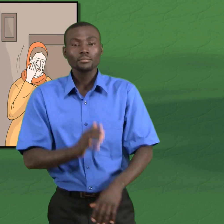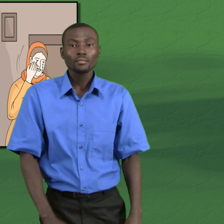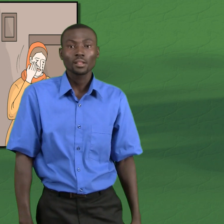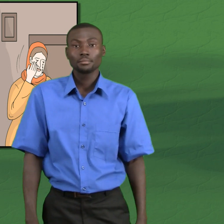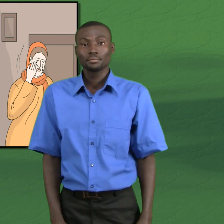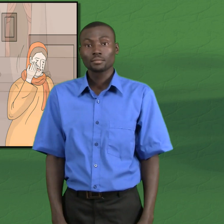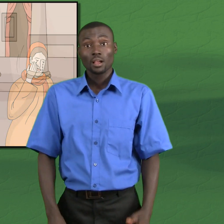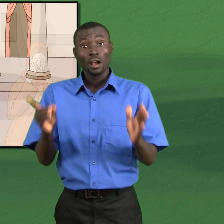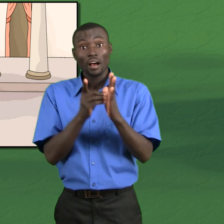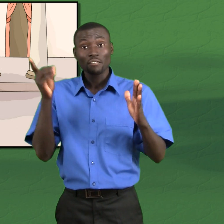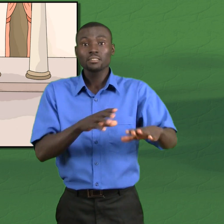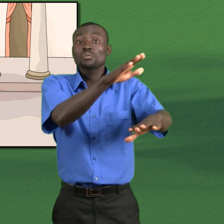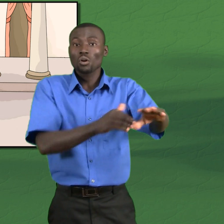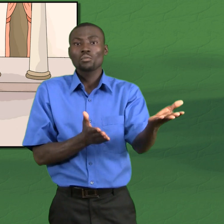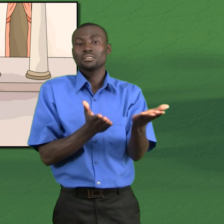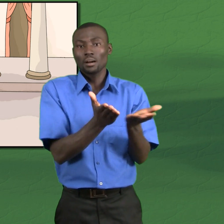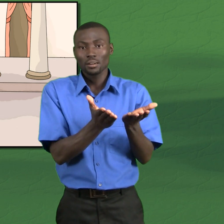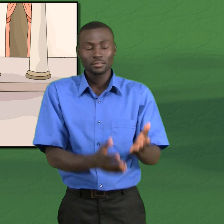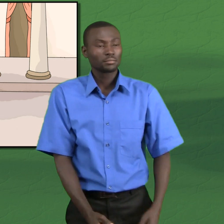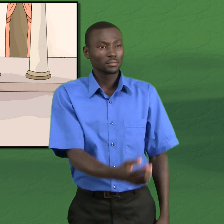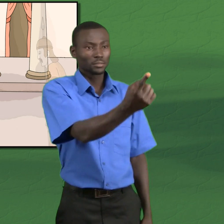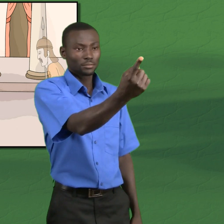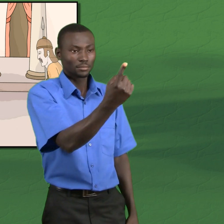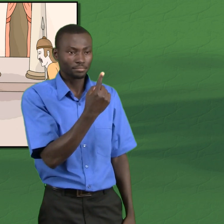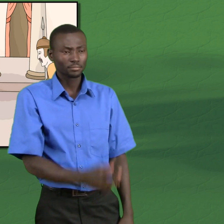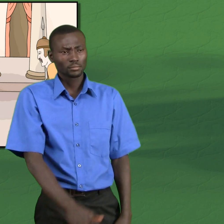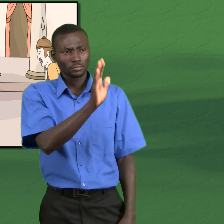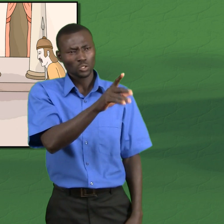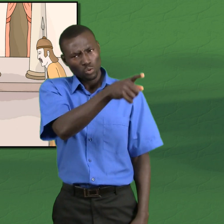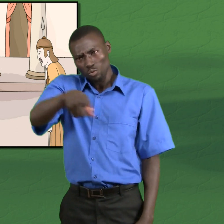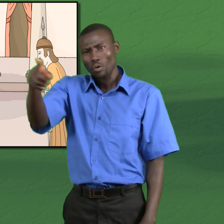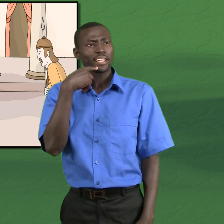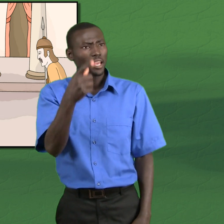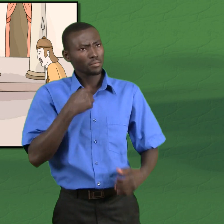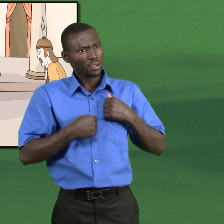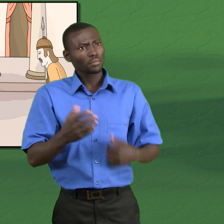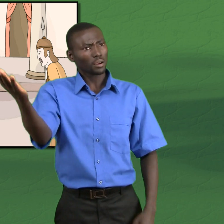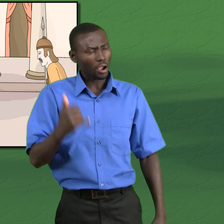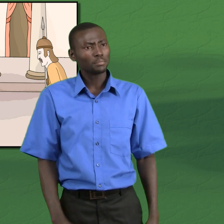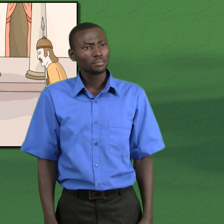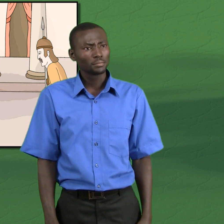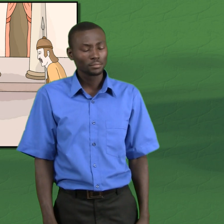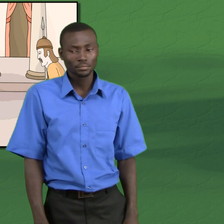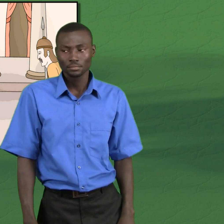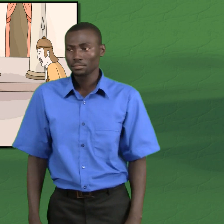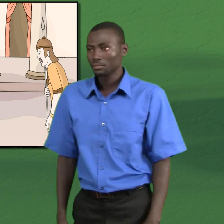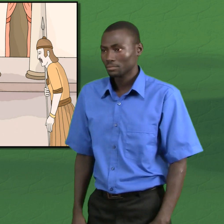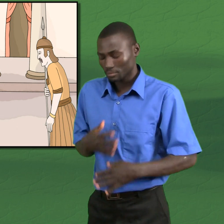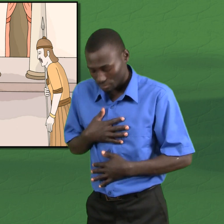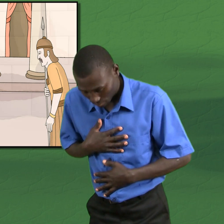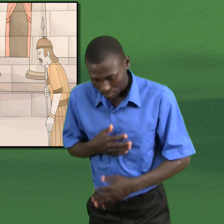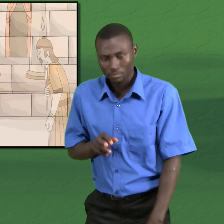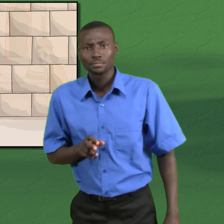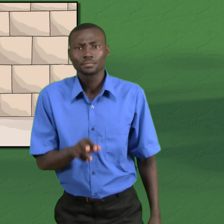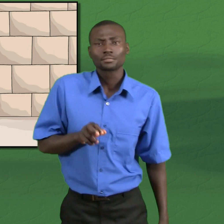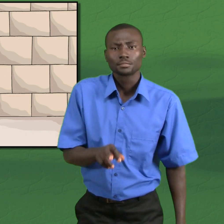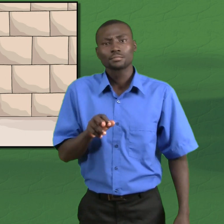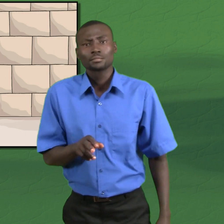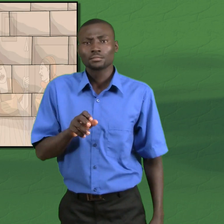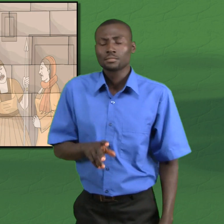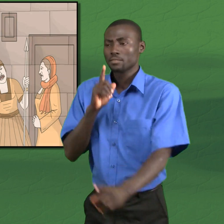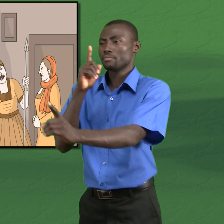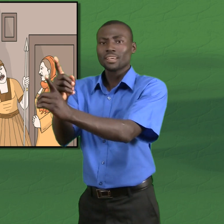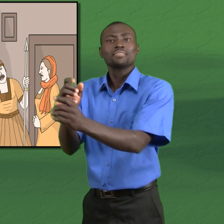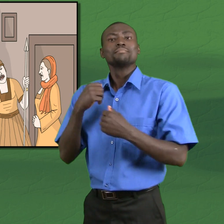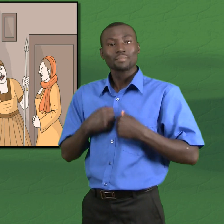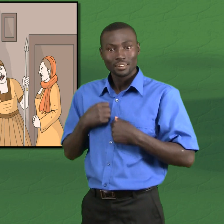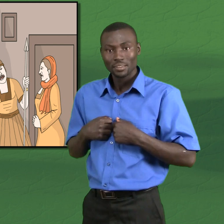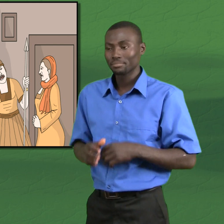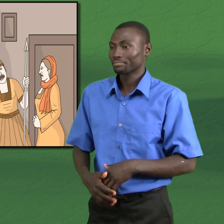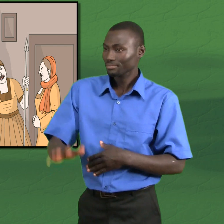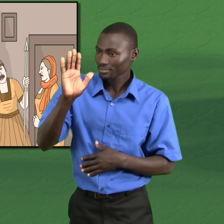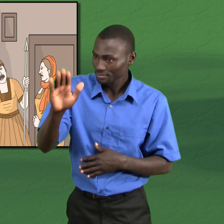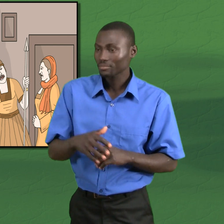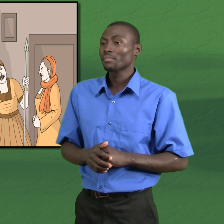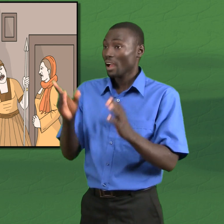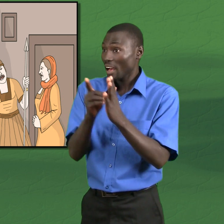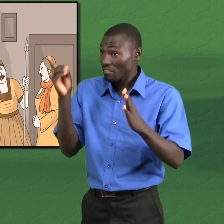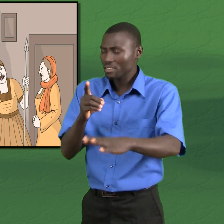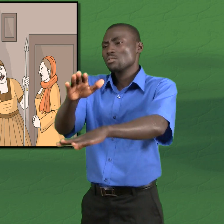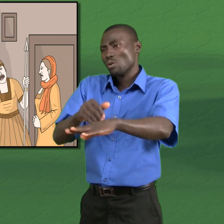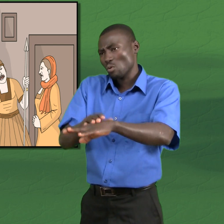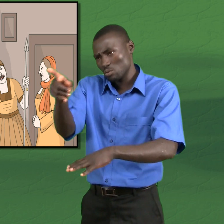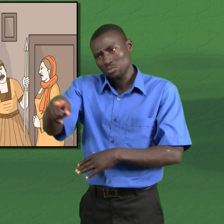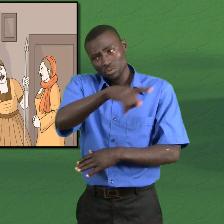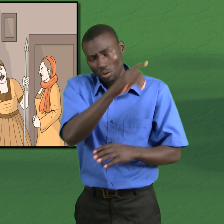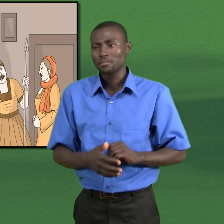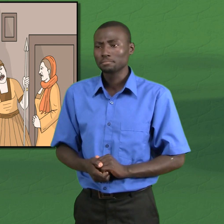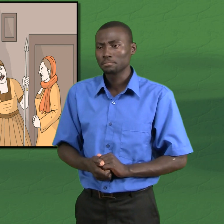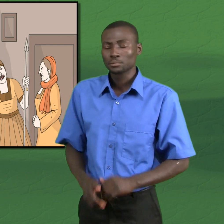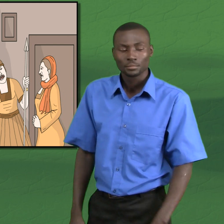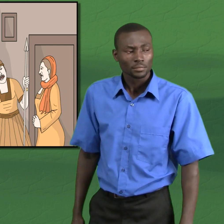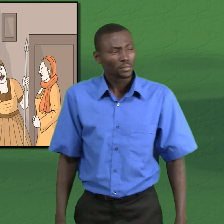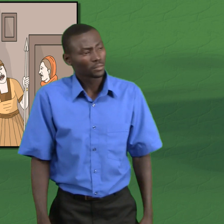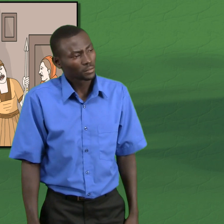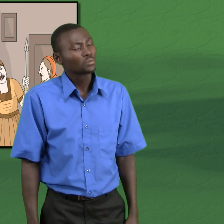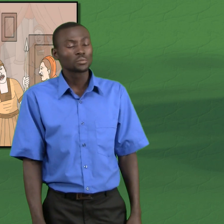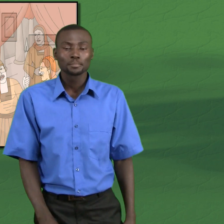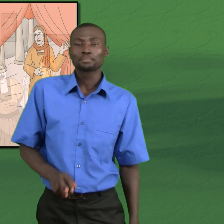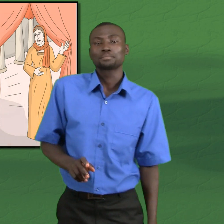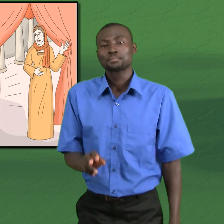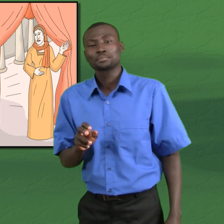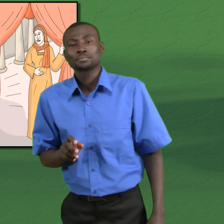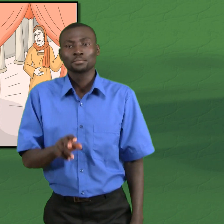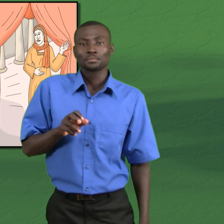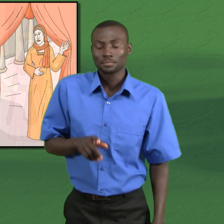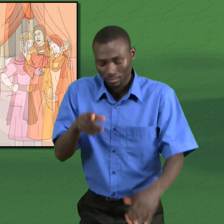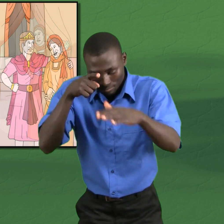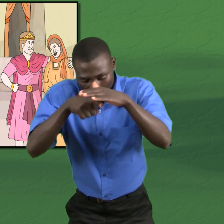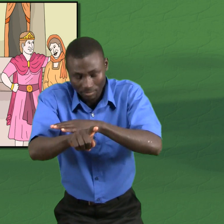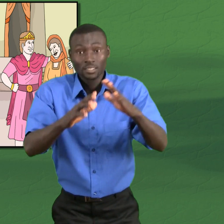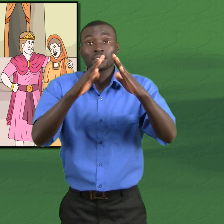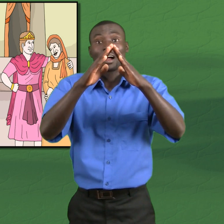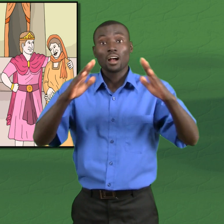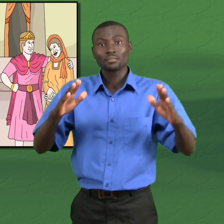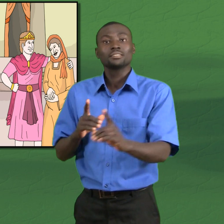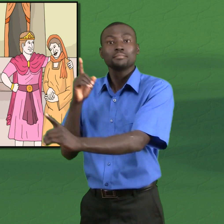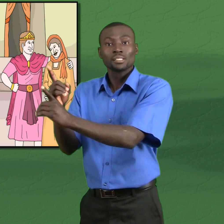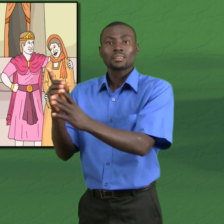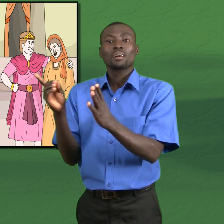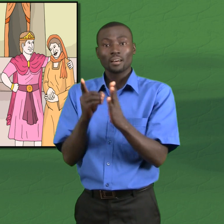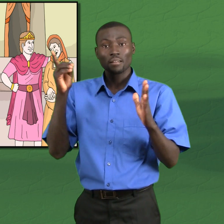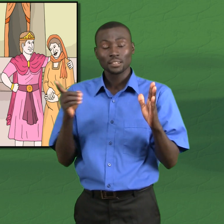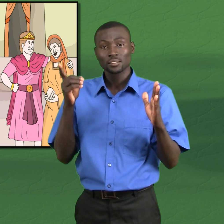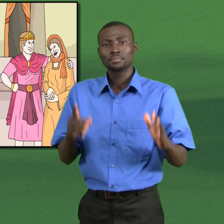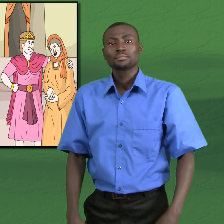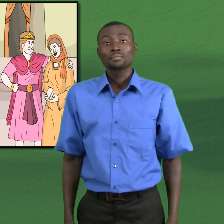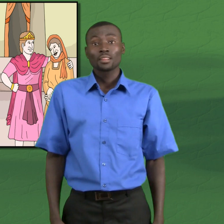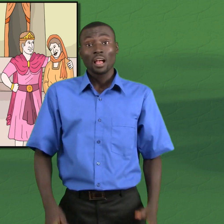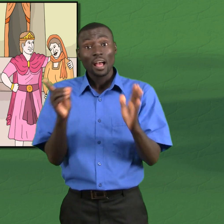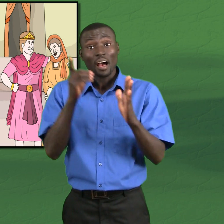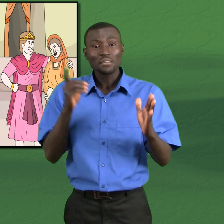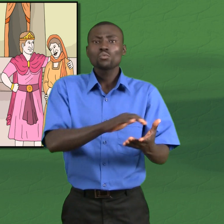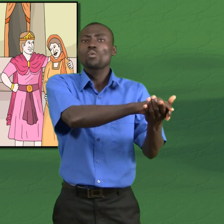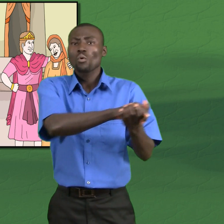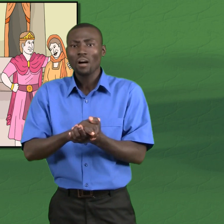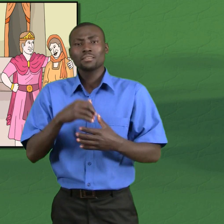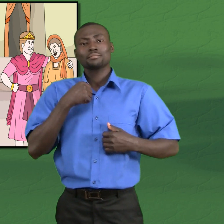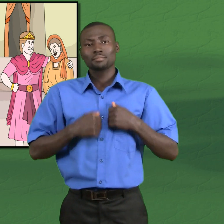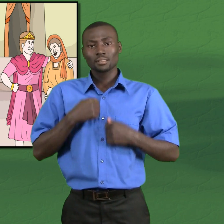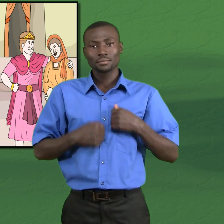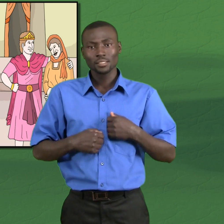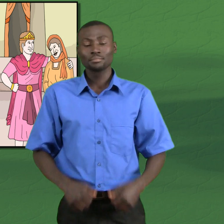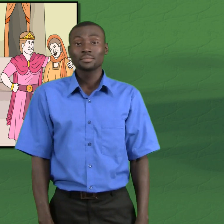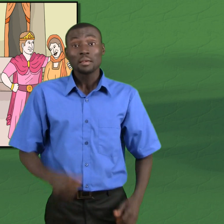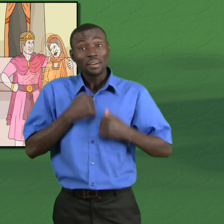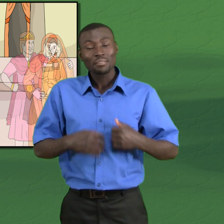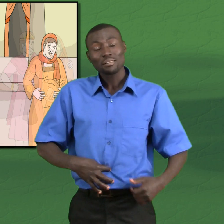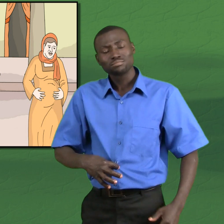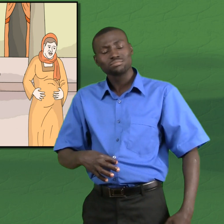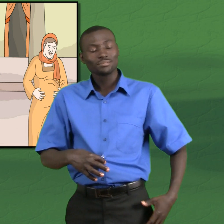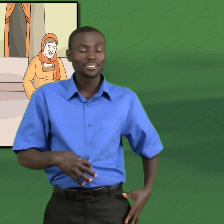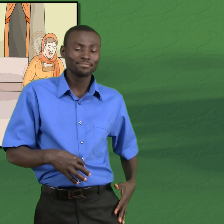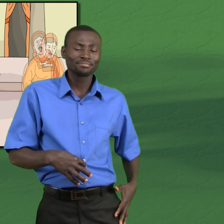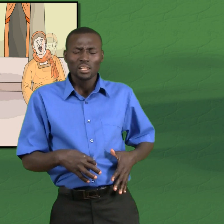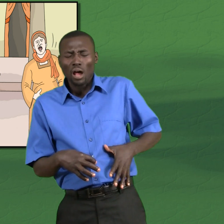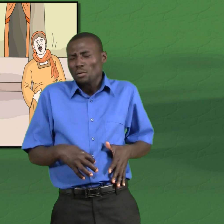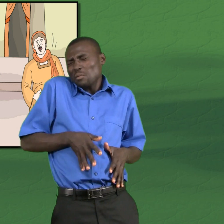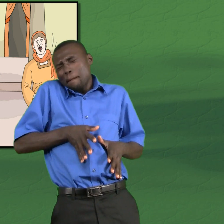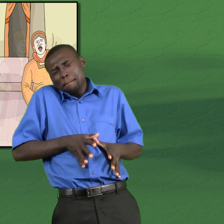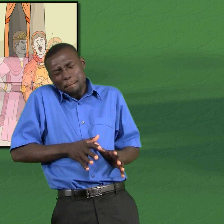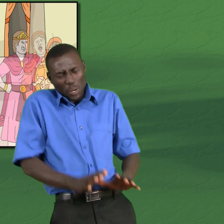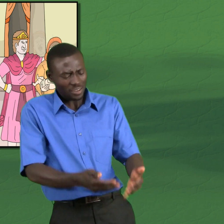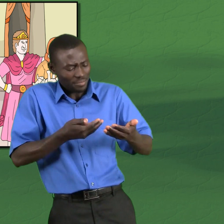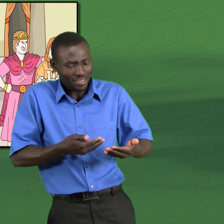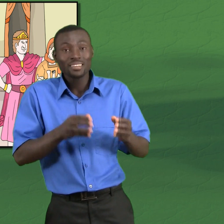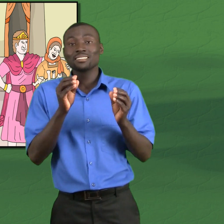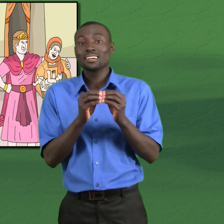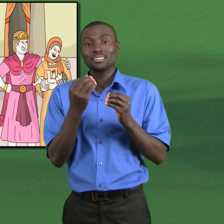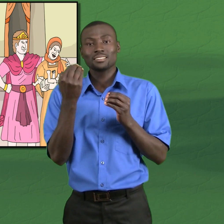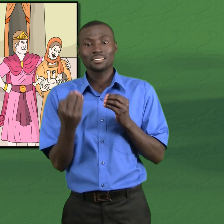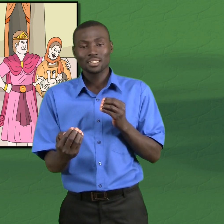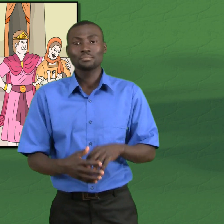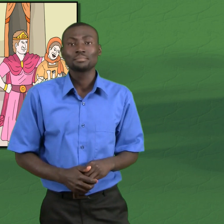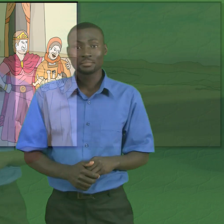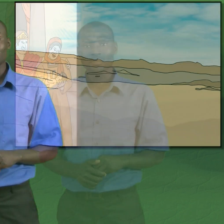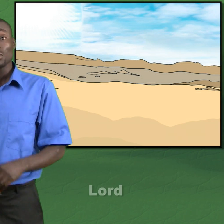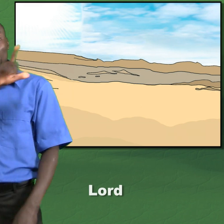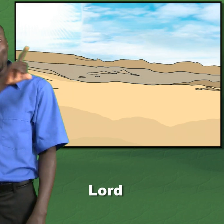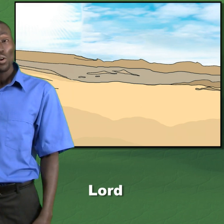And when the time of mourning was over, David had her brought to his house, and she became his wife and bore him a son.